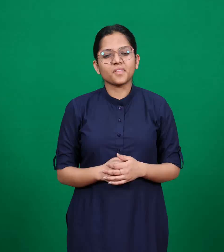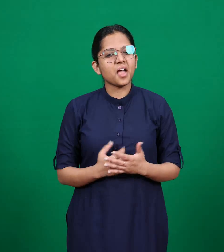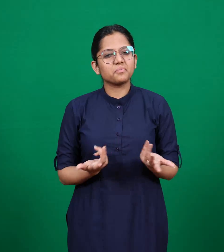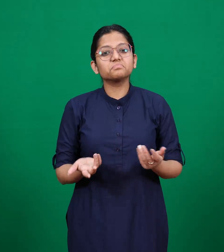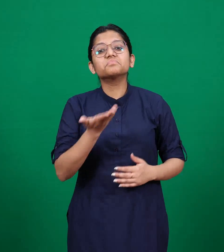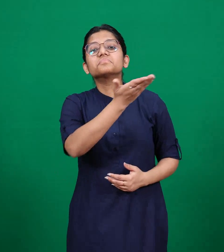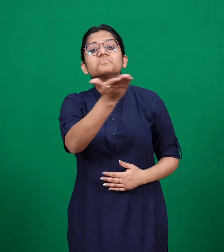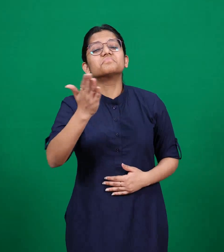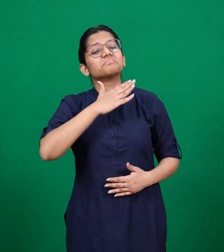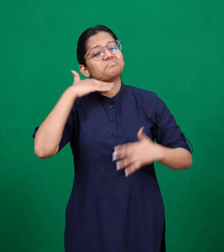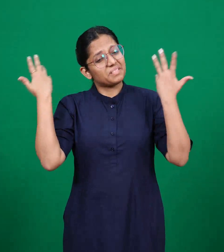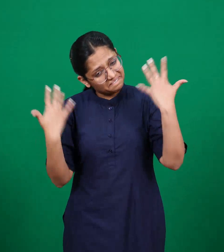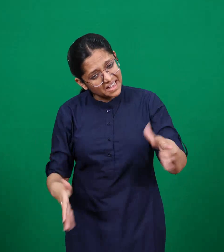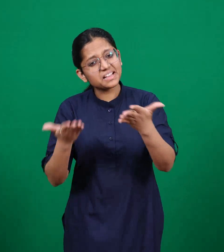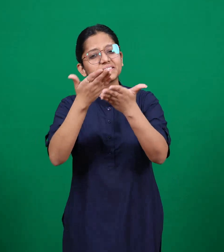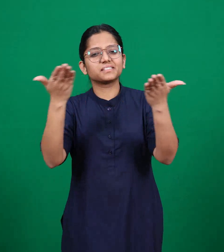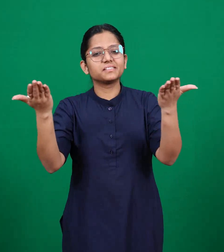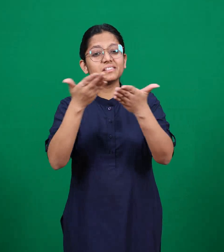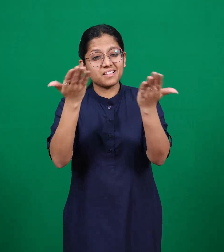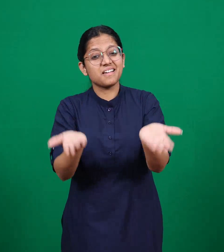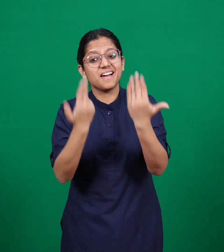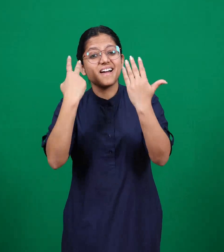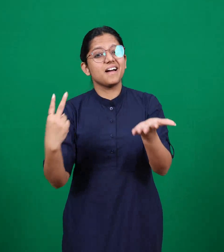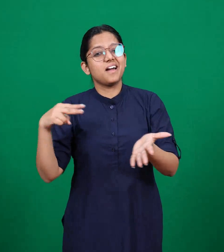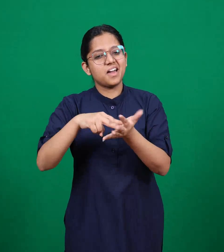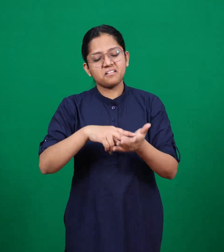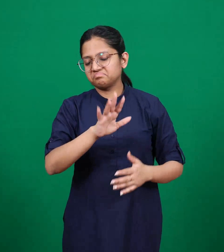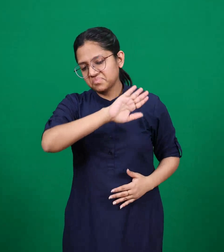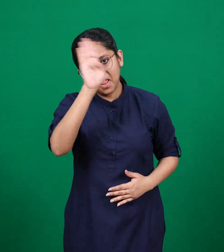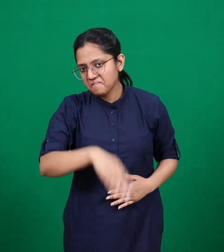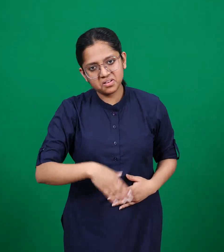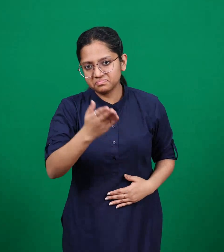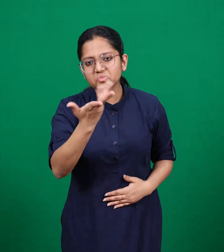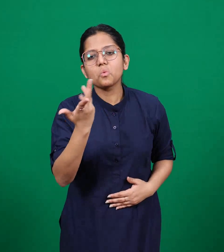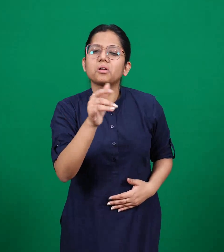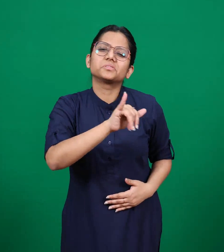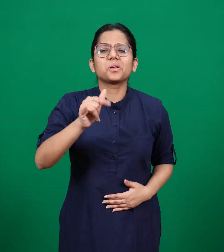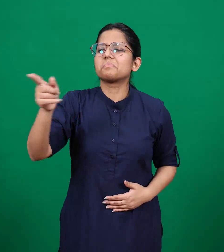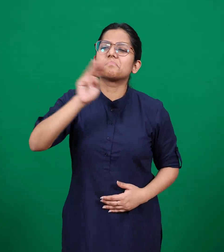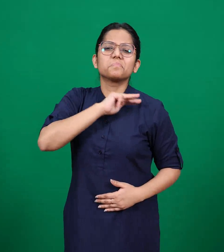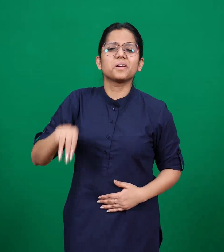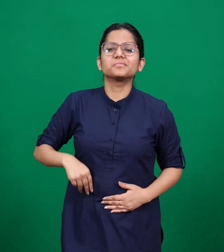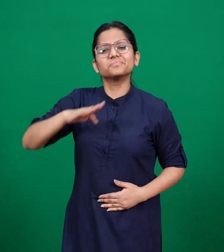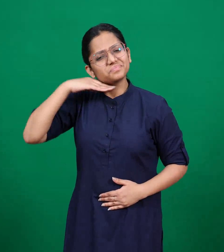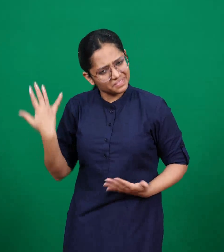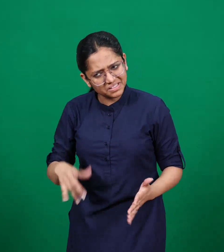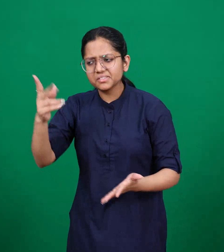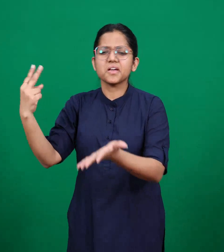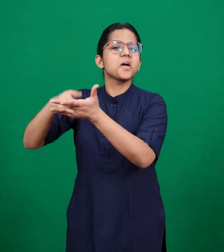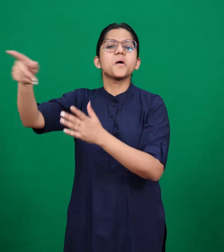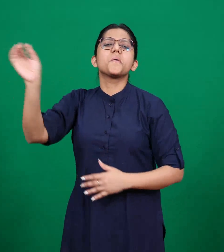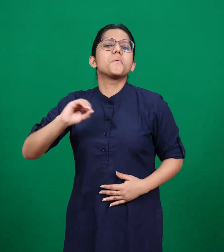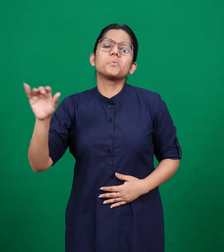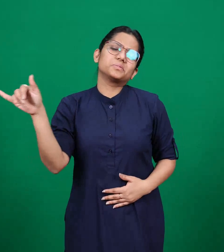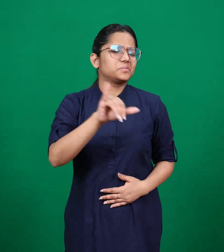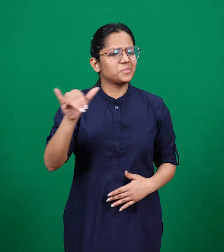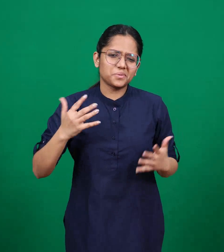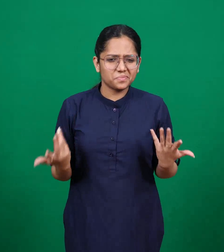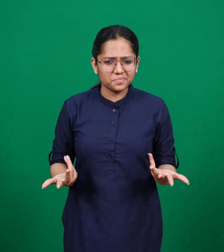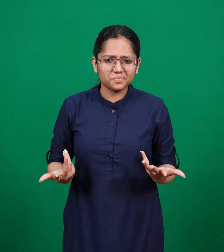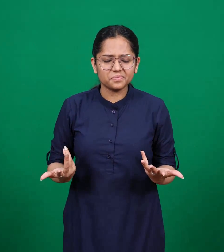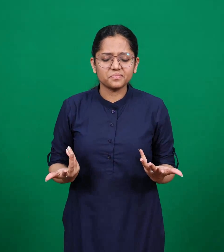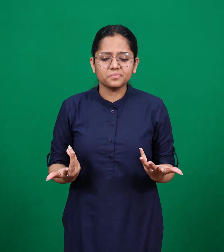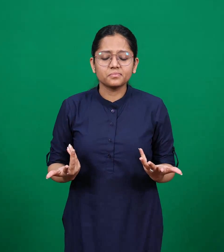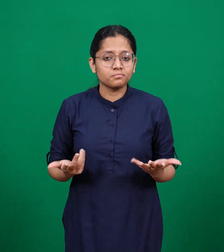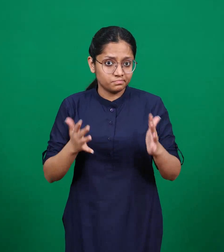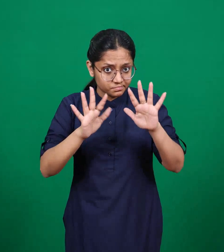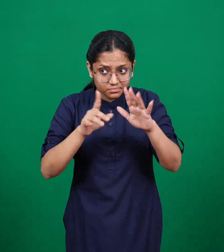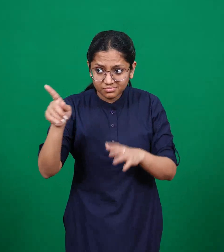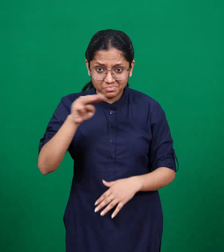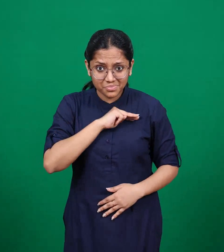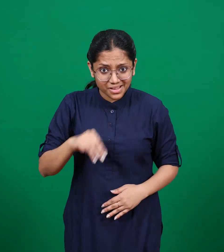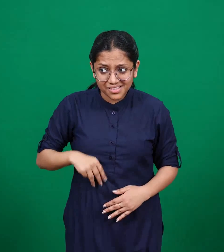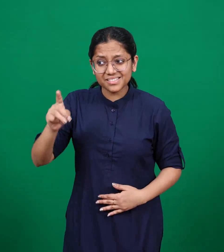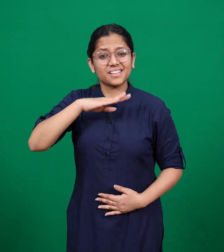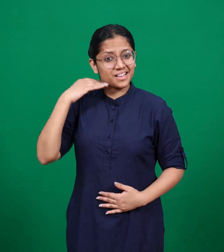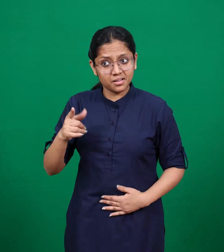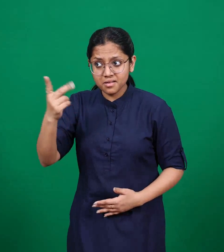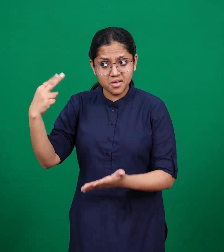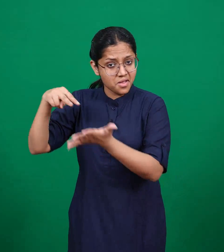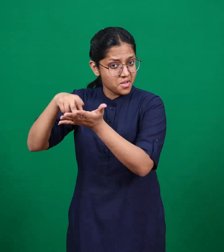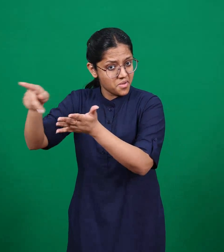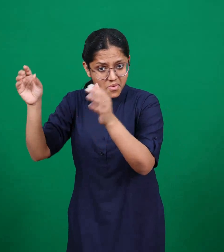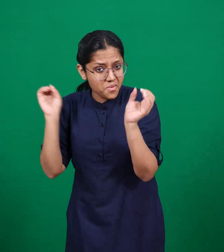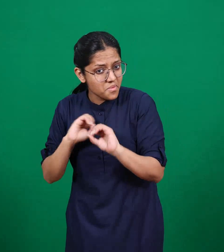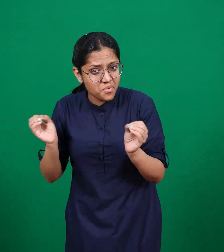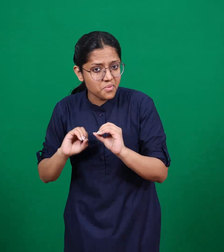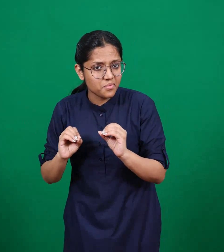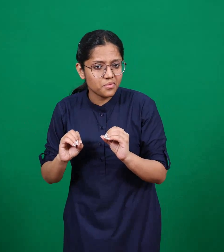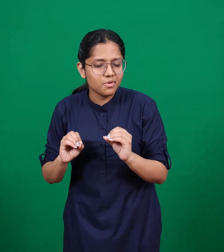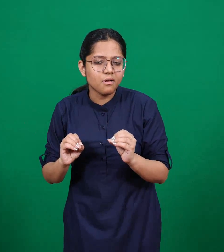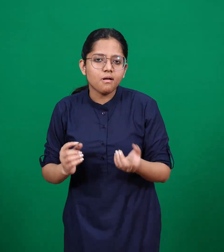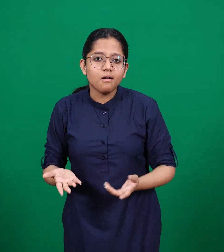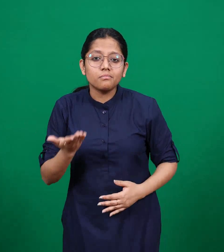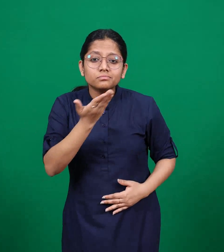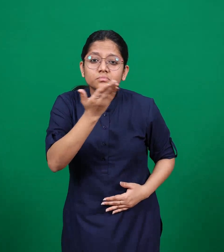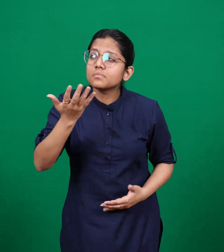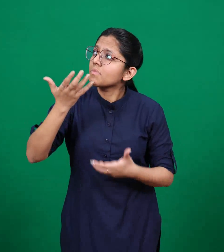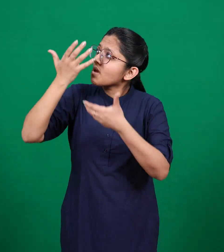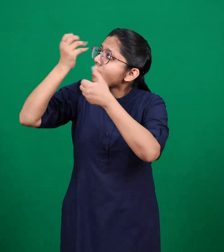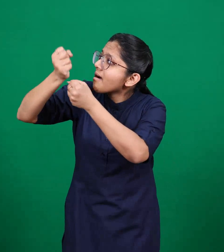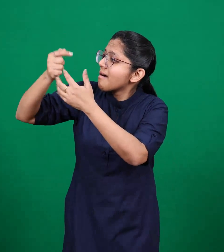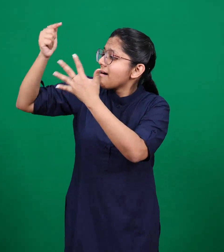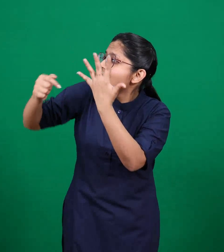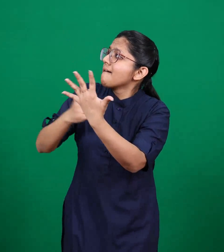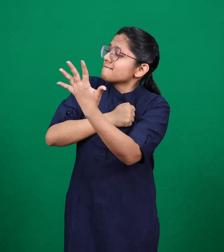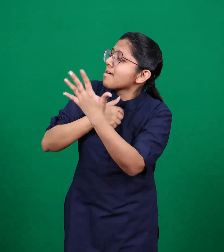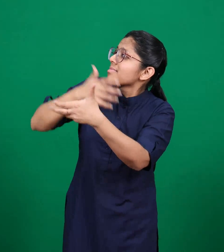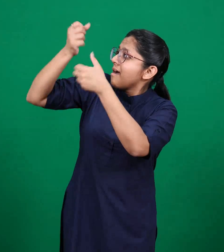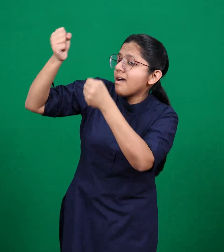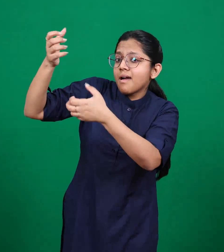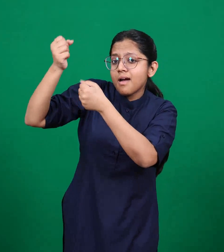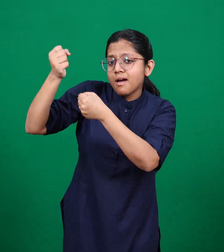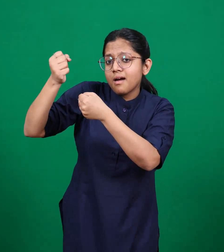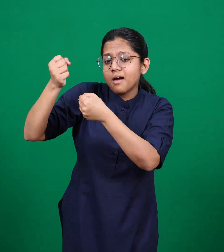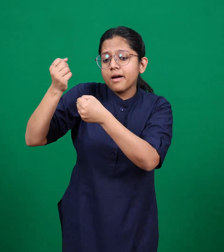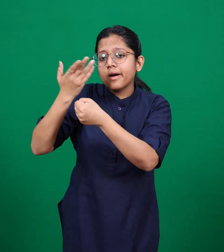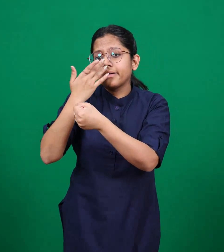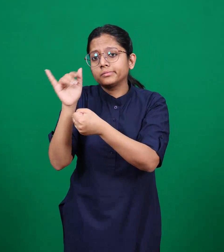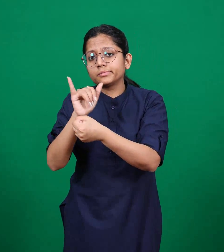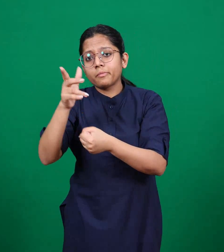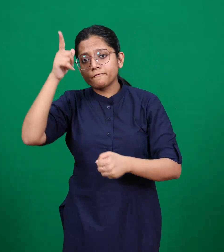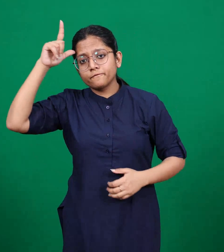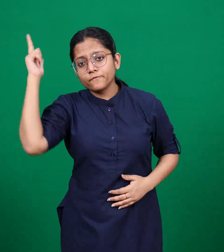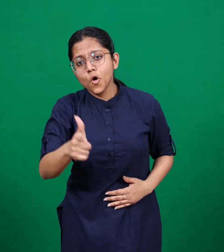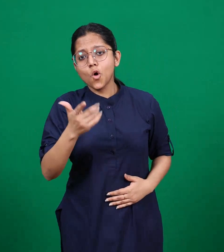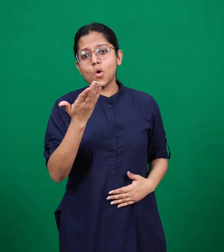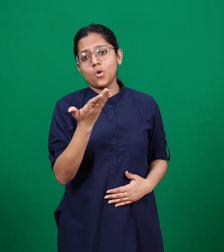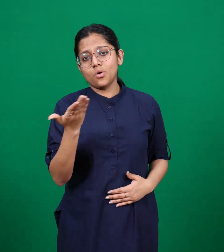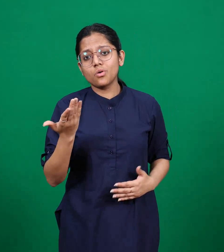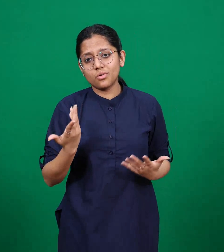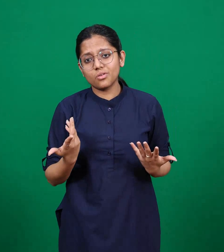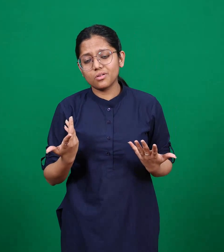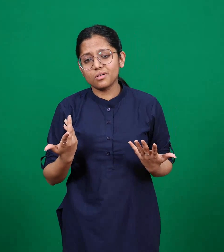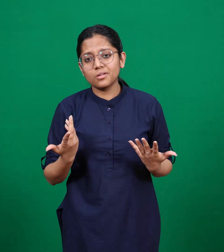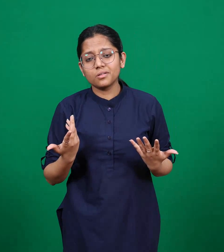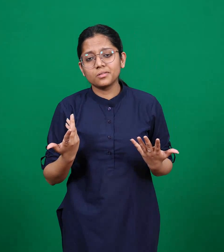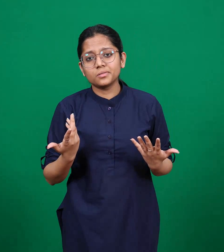For if the dead are not raised, then not even Christ has been raised.